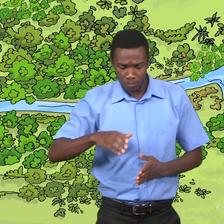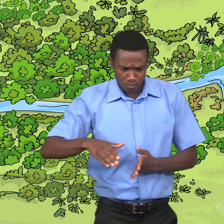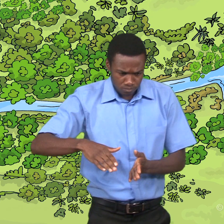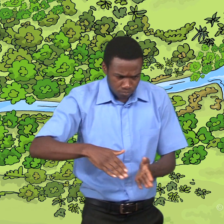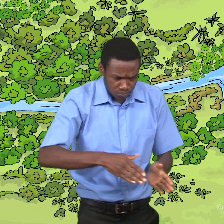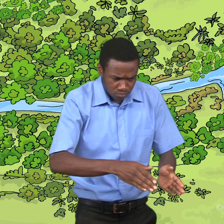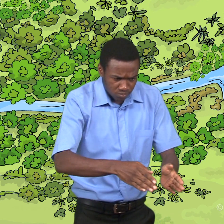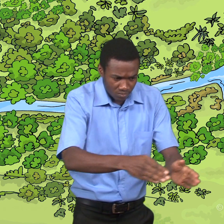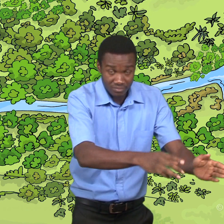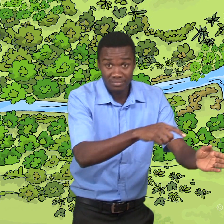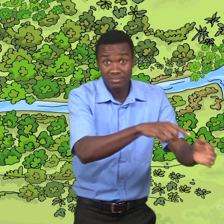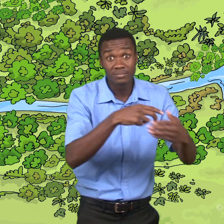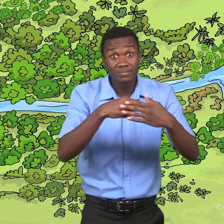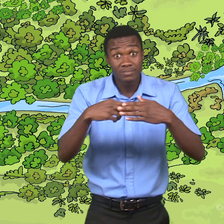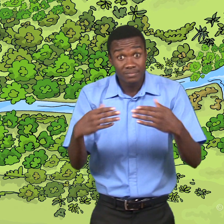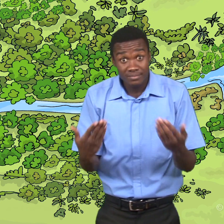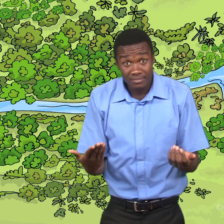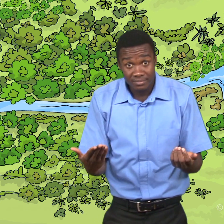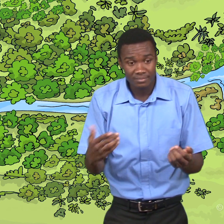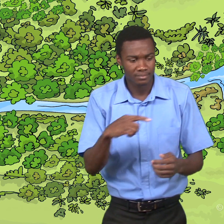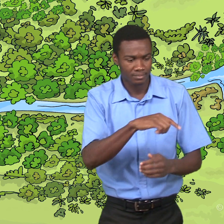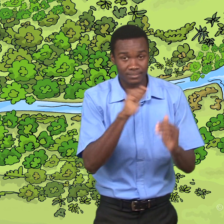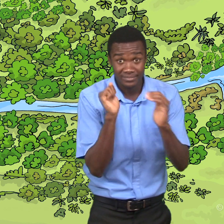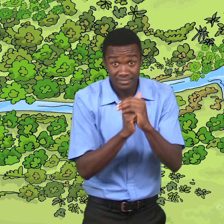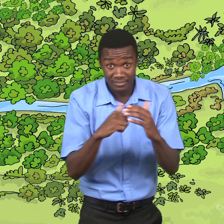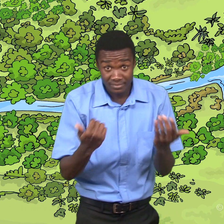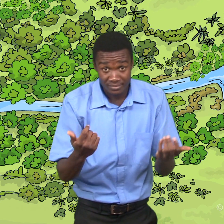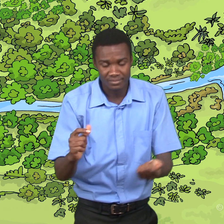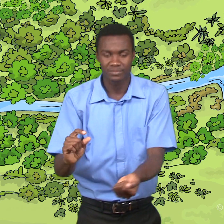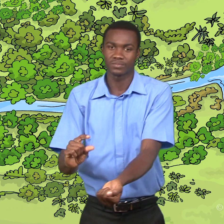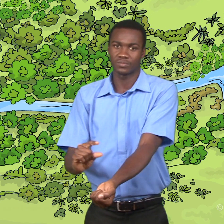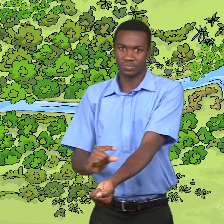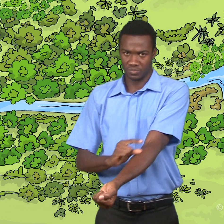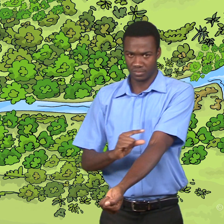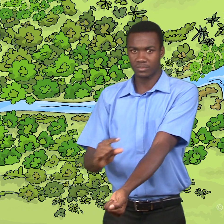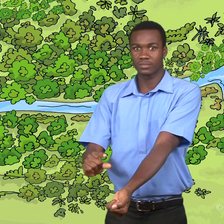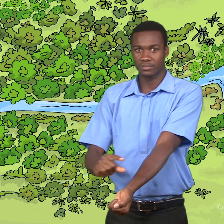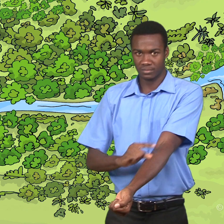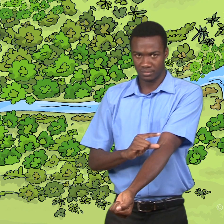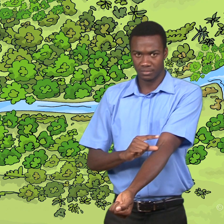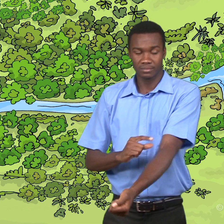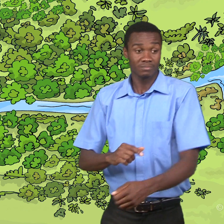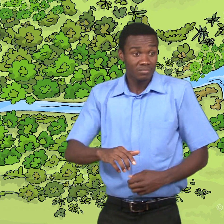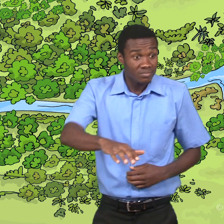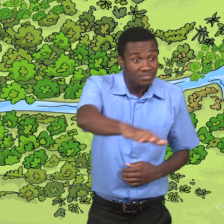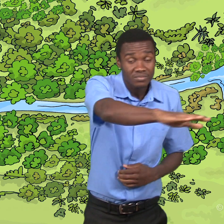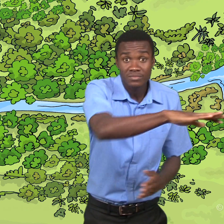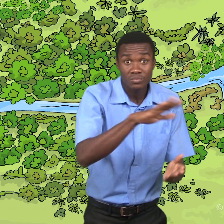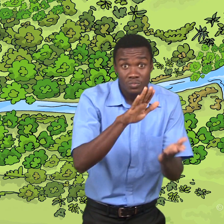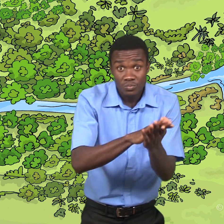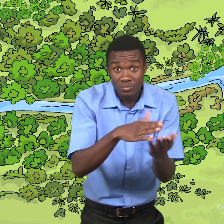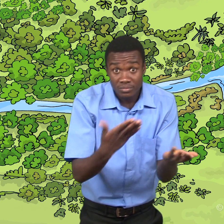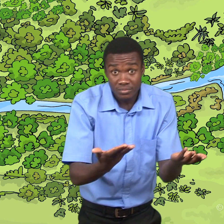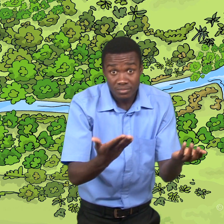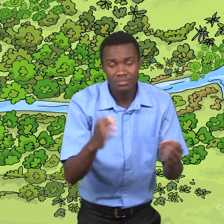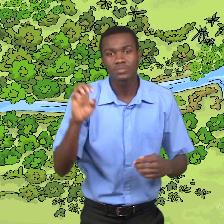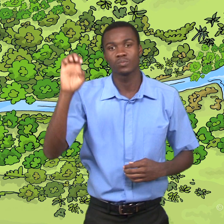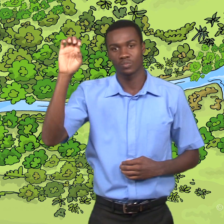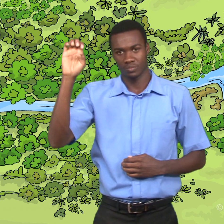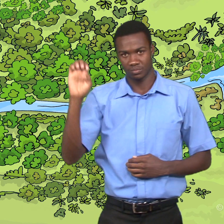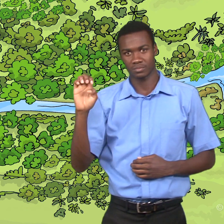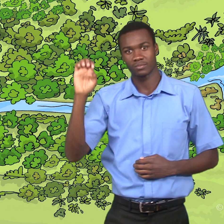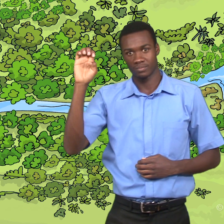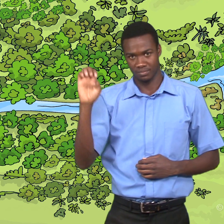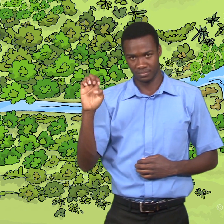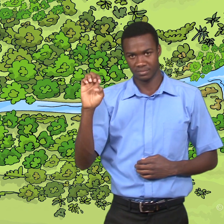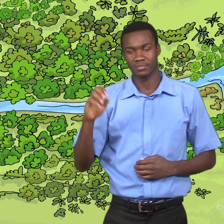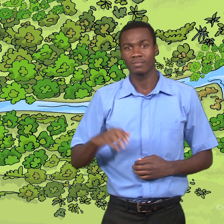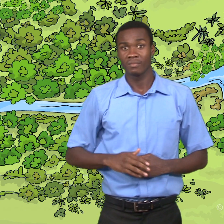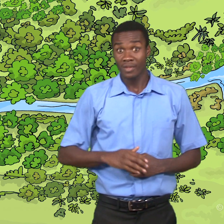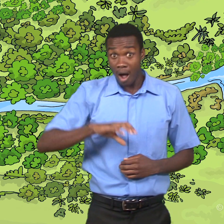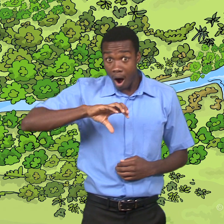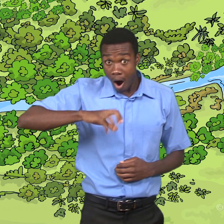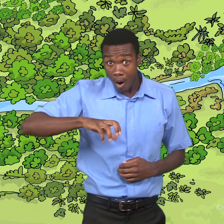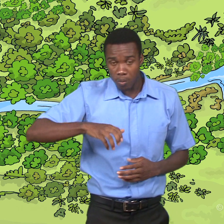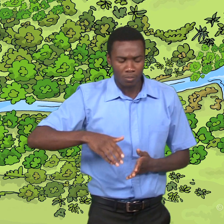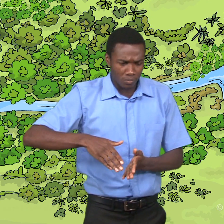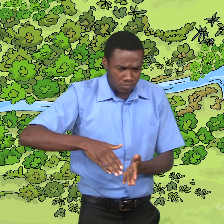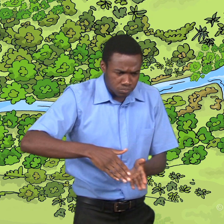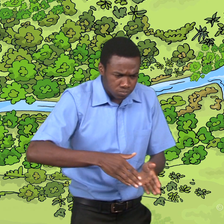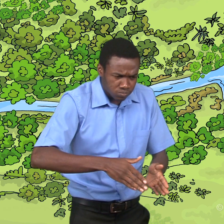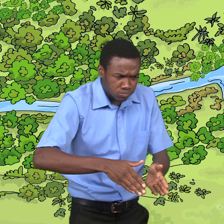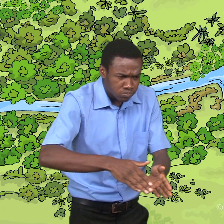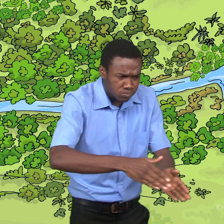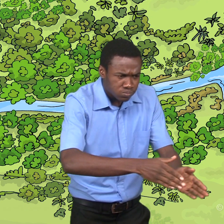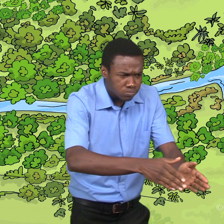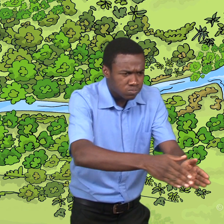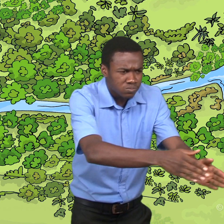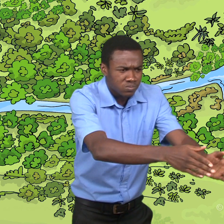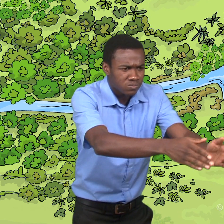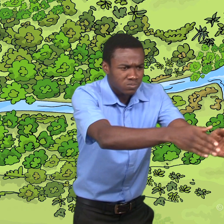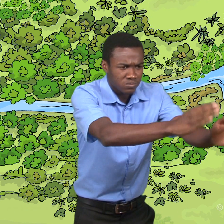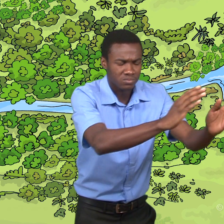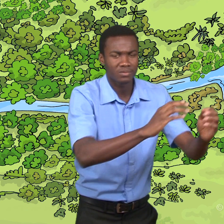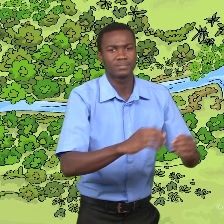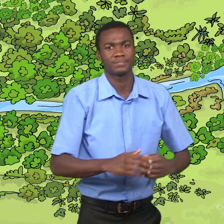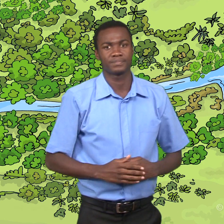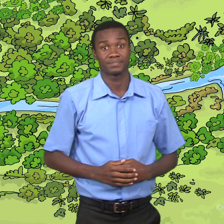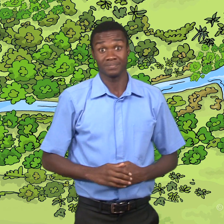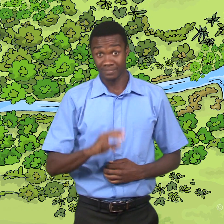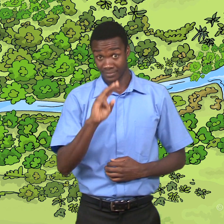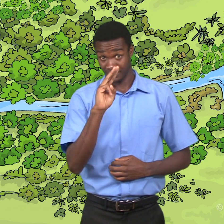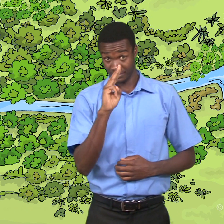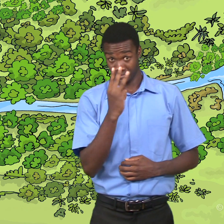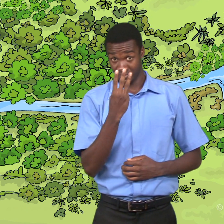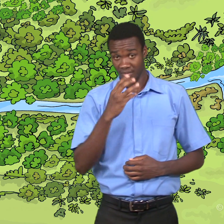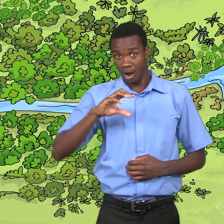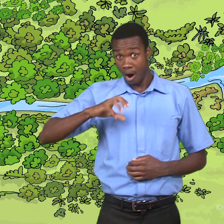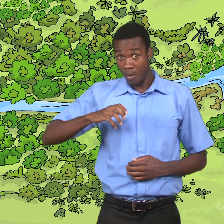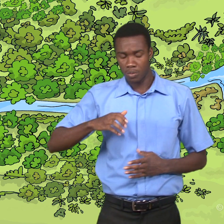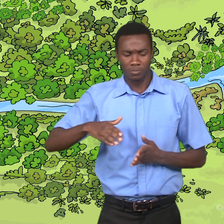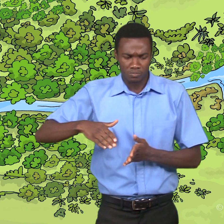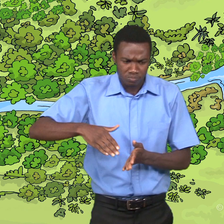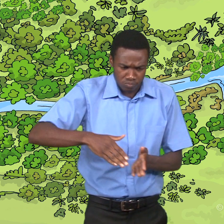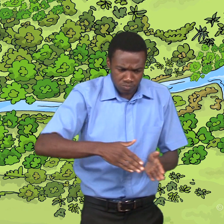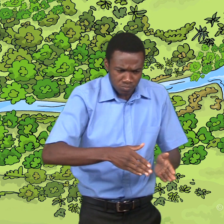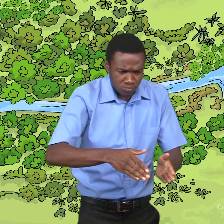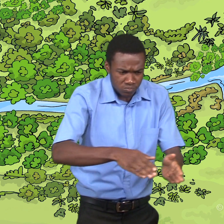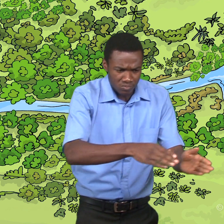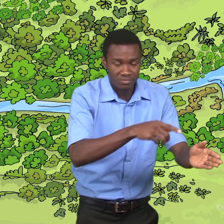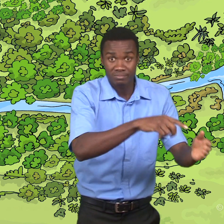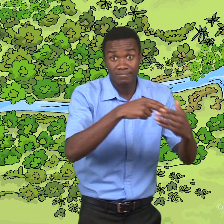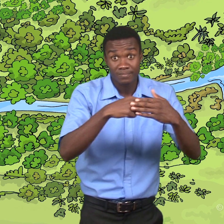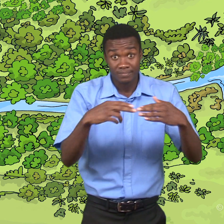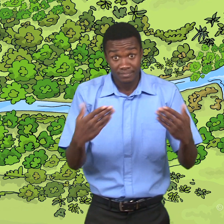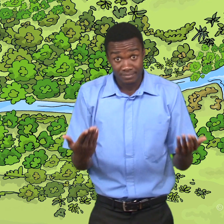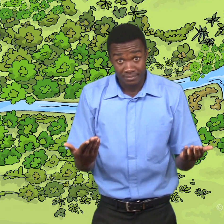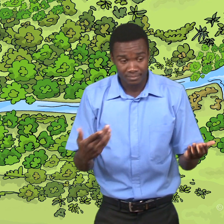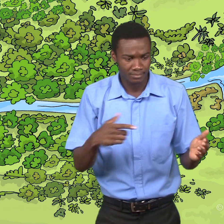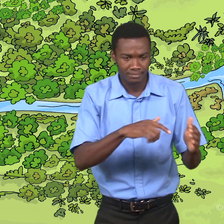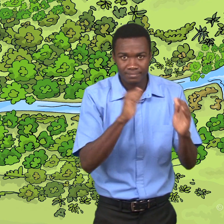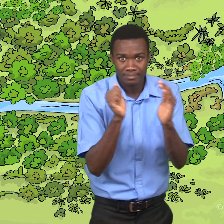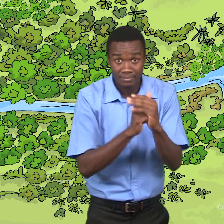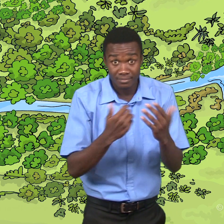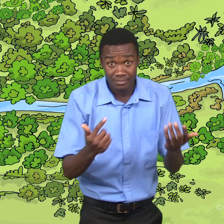The name of the second river is Gihon; it winds through the whole land of Cush.